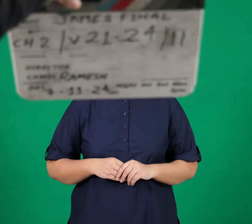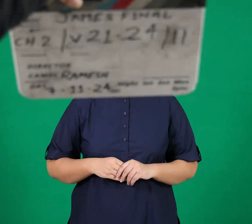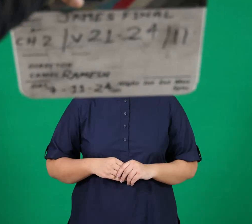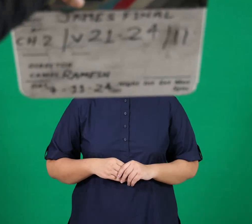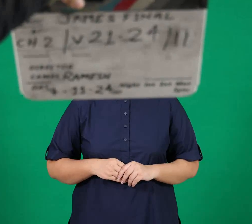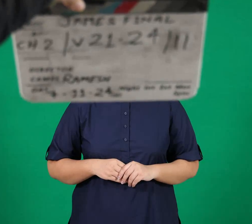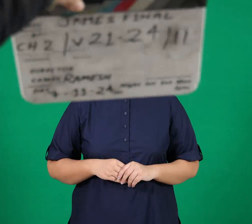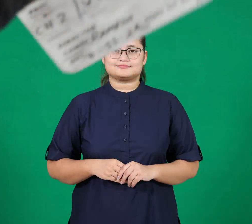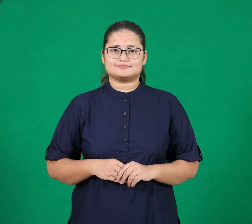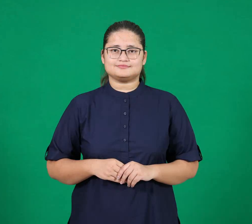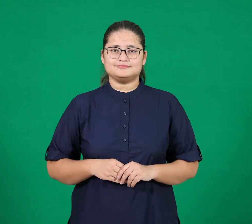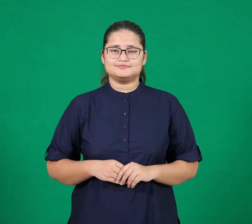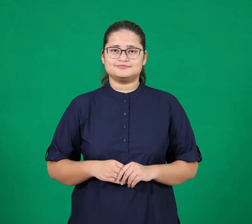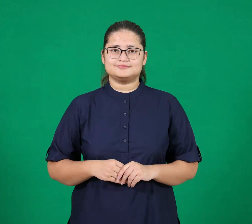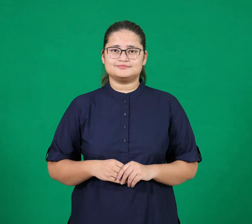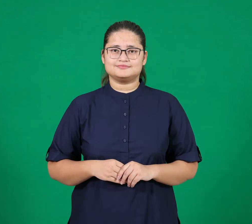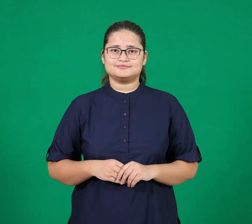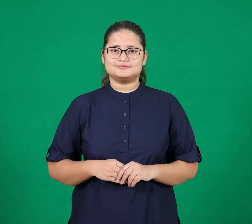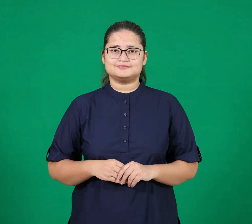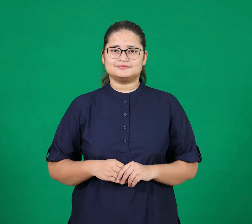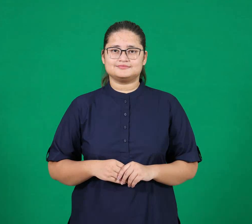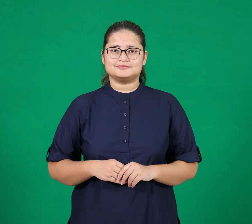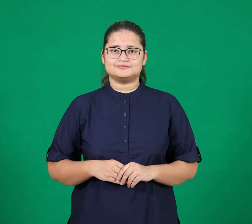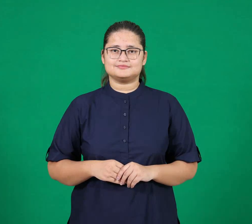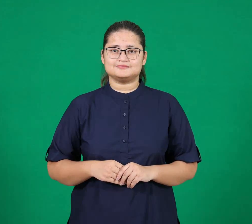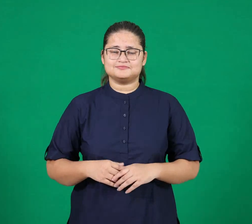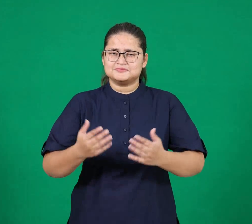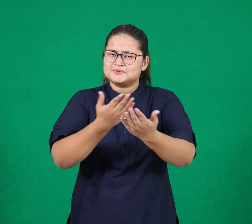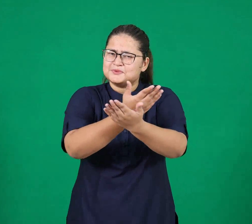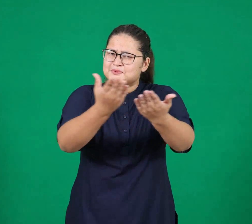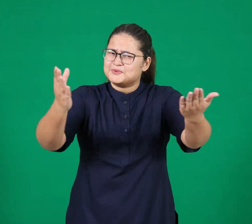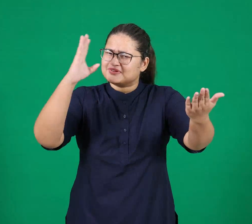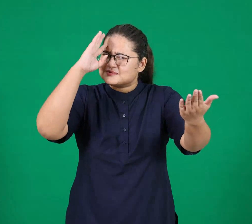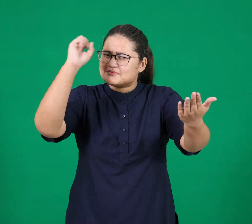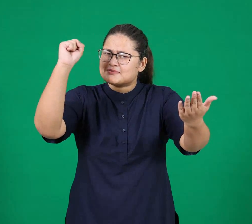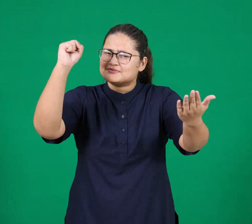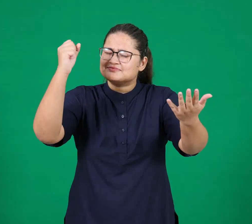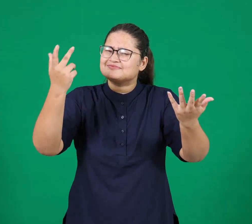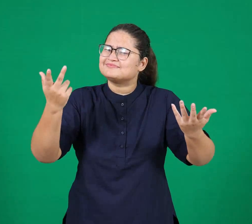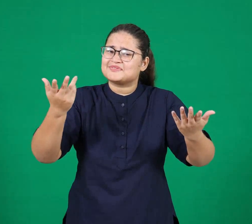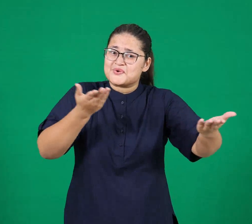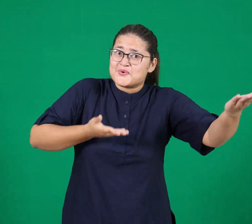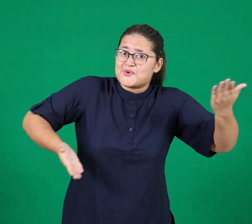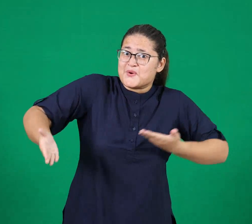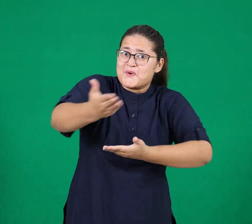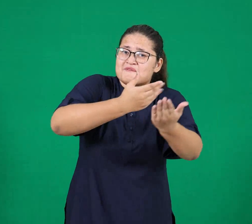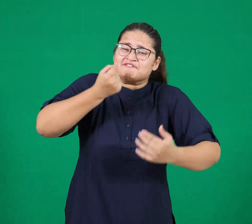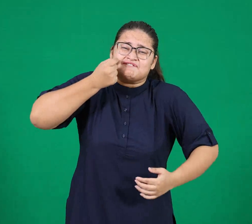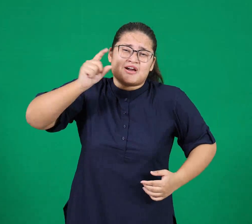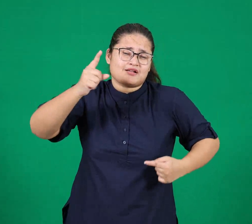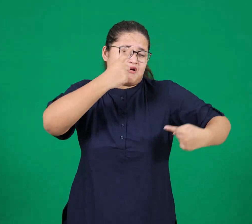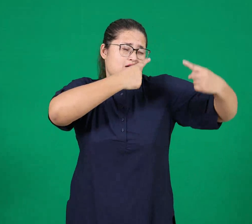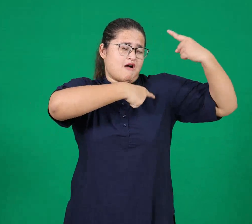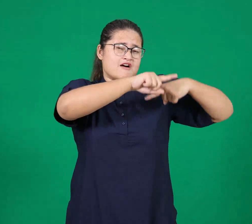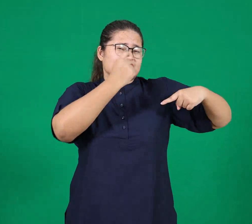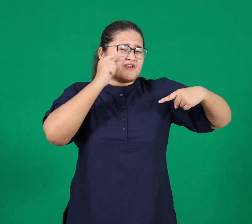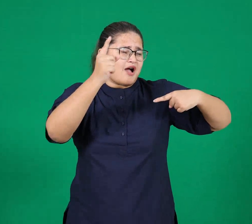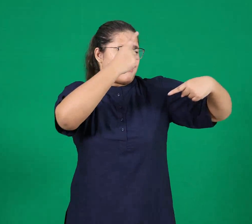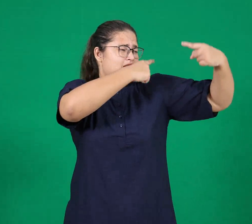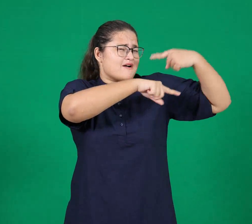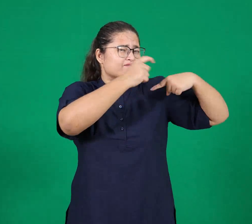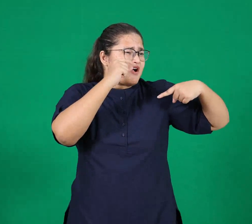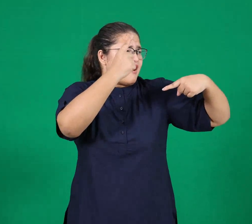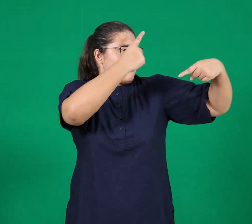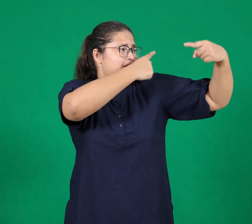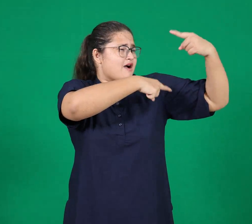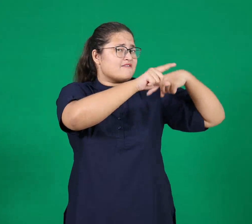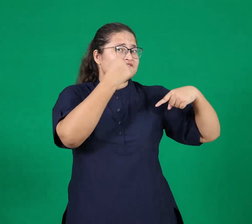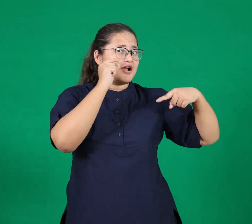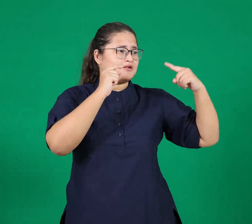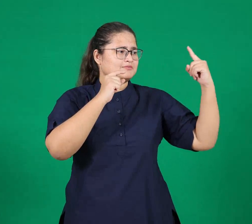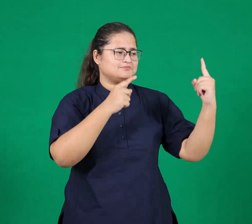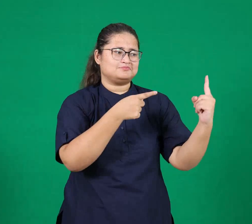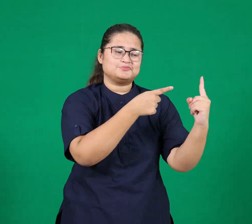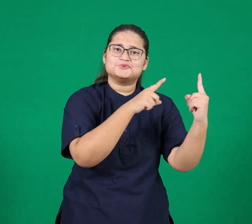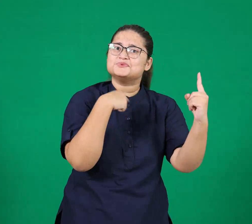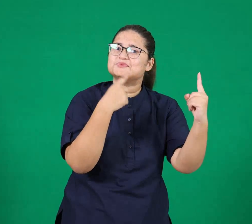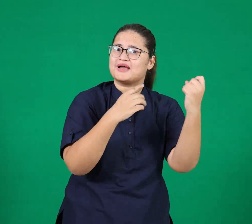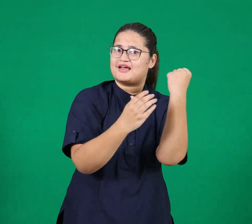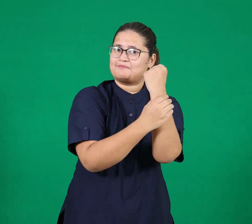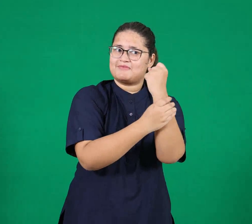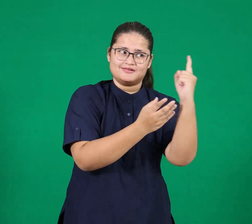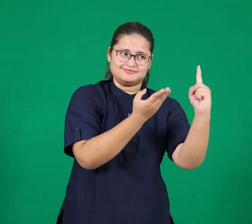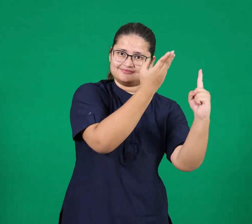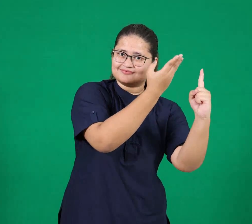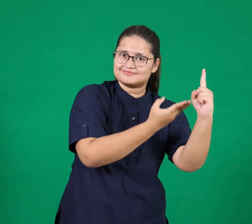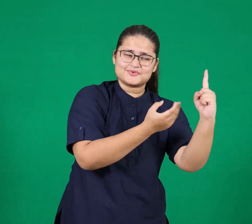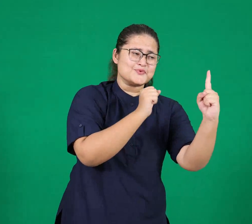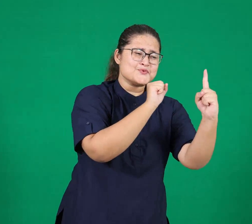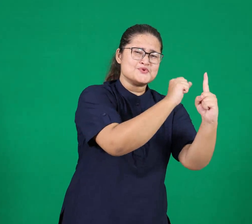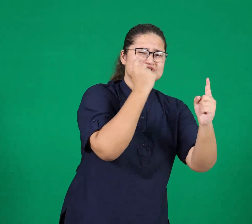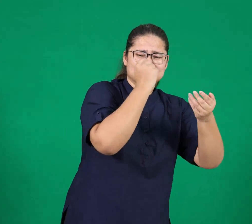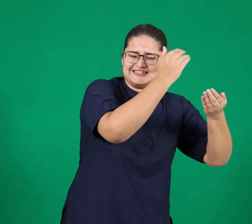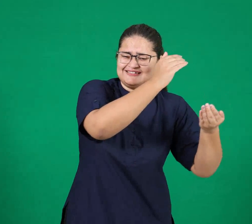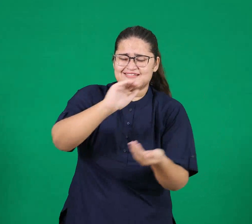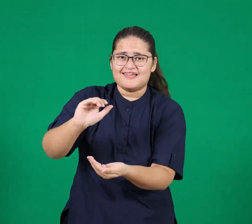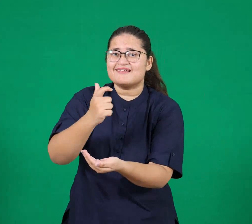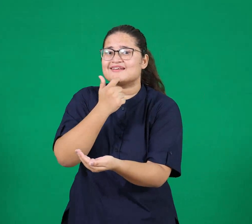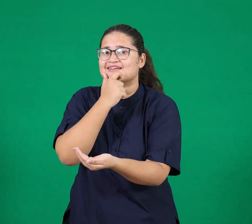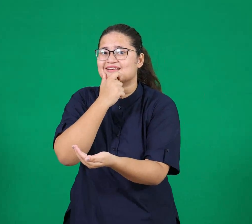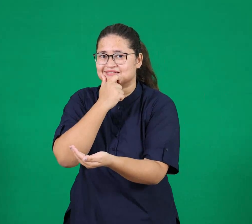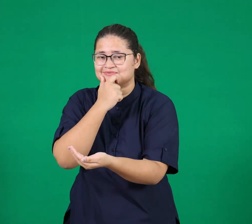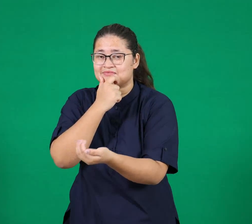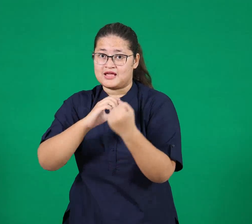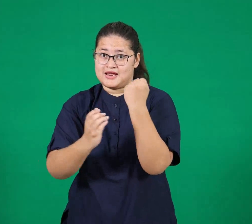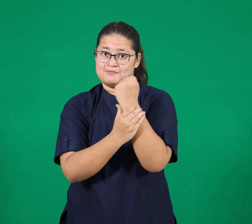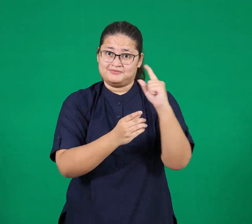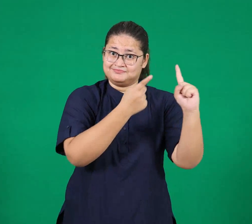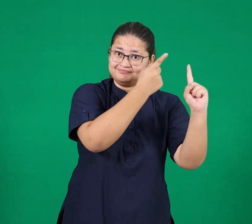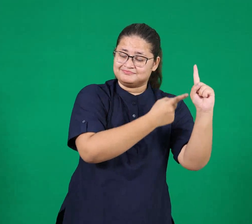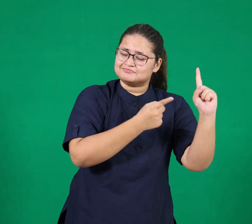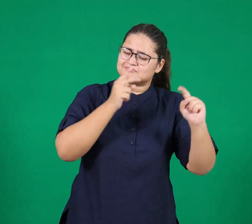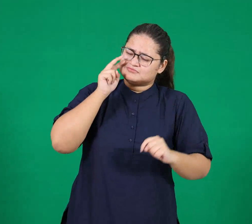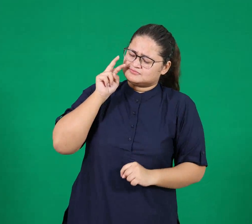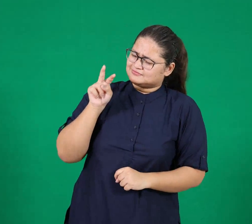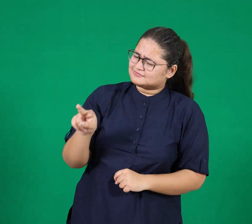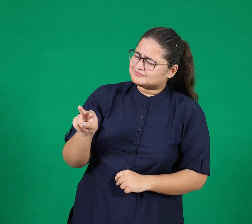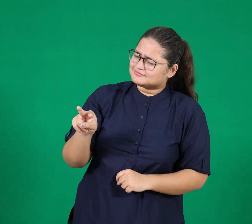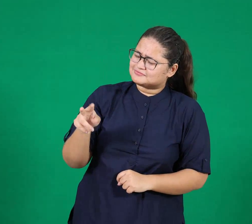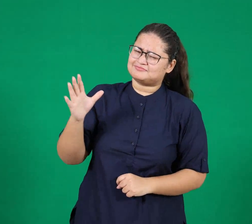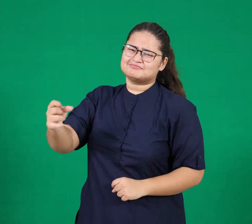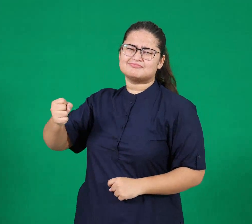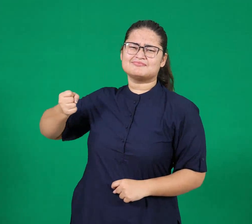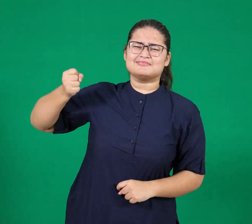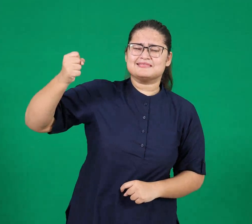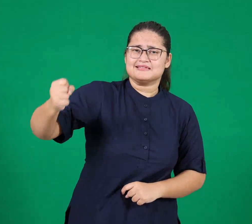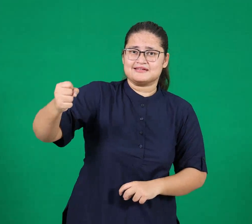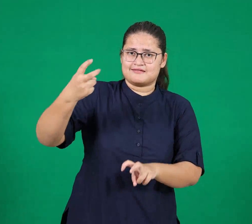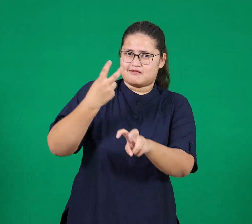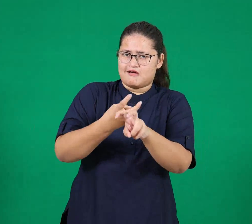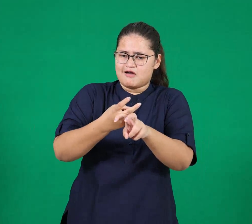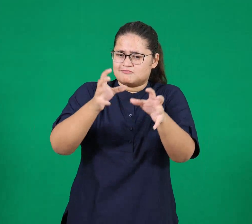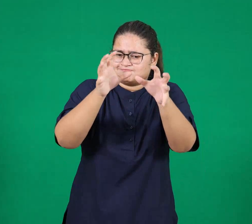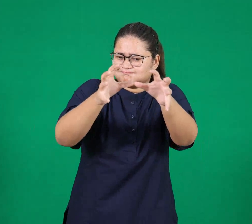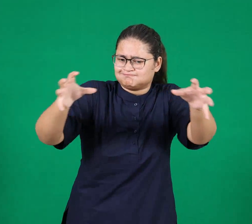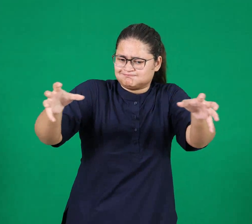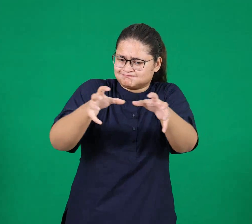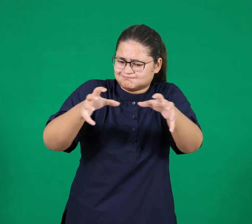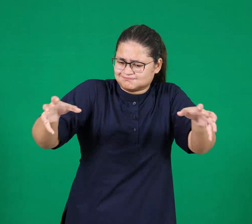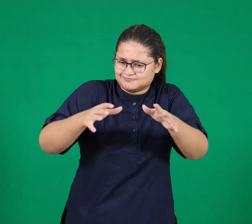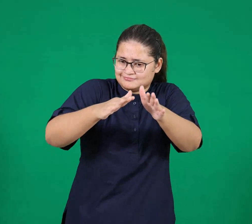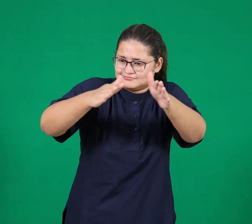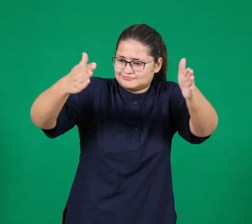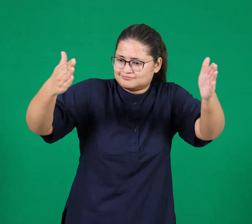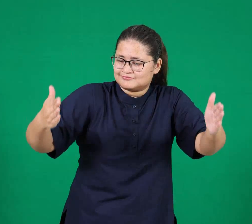Was not our father Abraham justified by what he did when he offered his son Isaac on the altar?